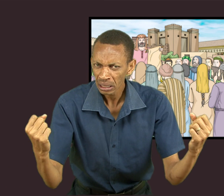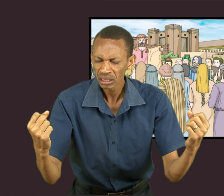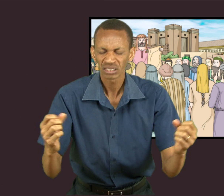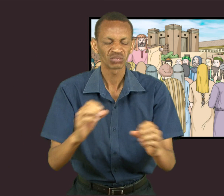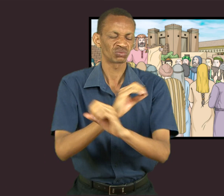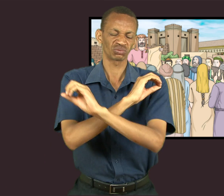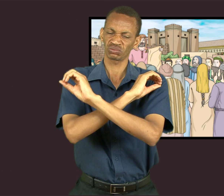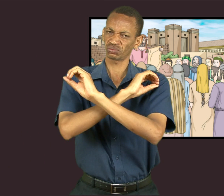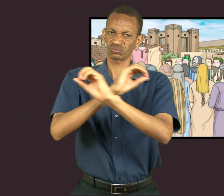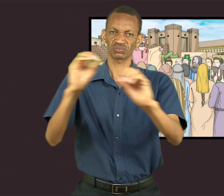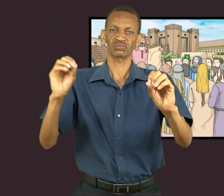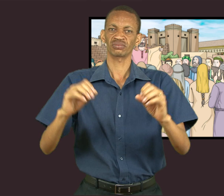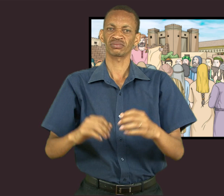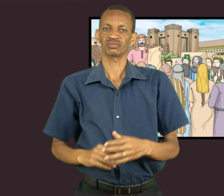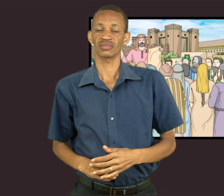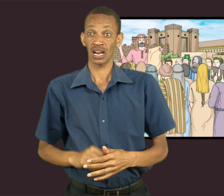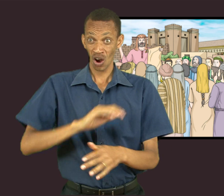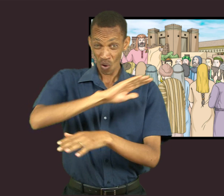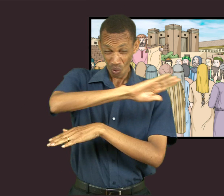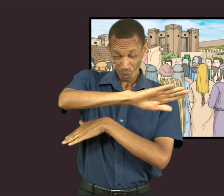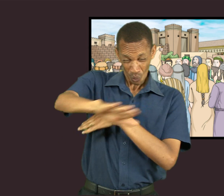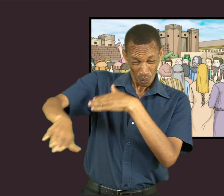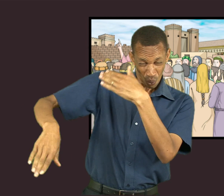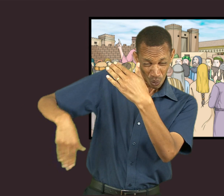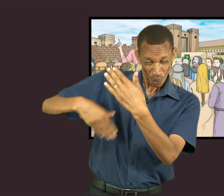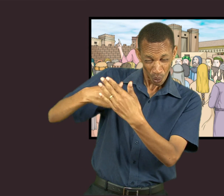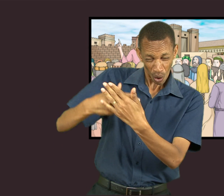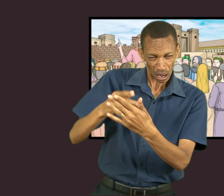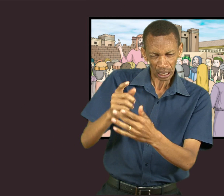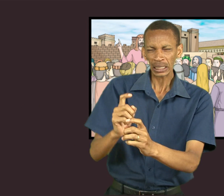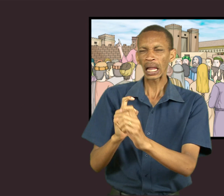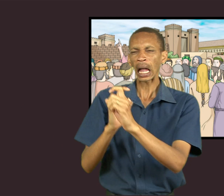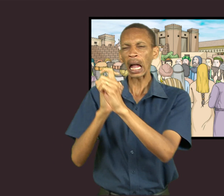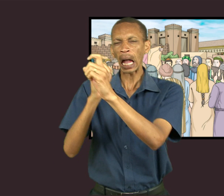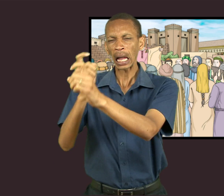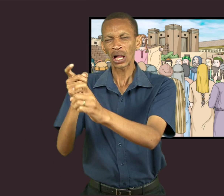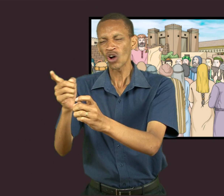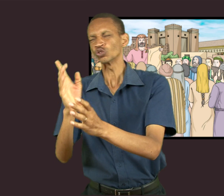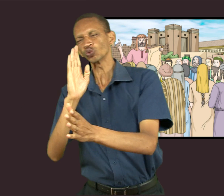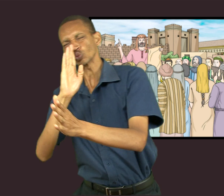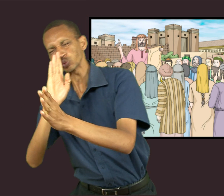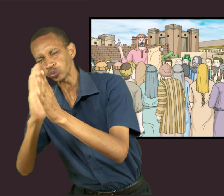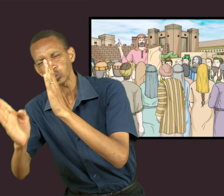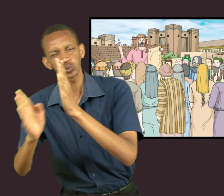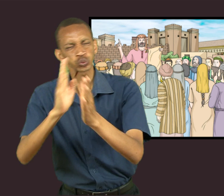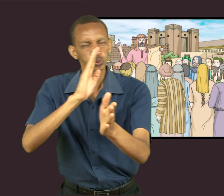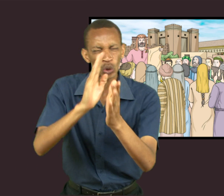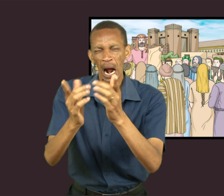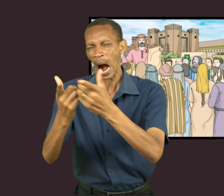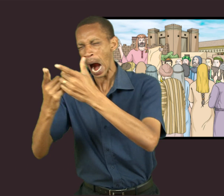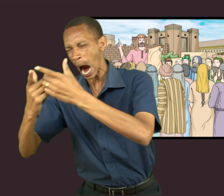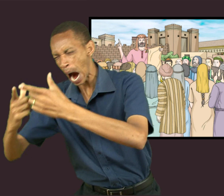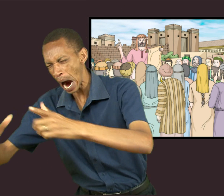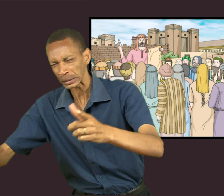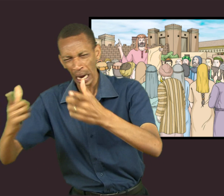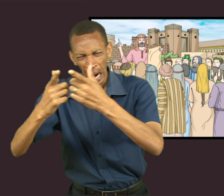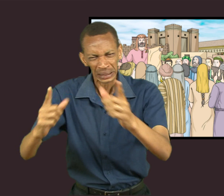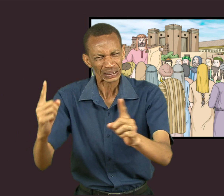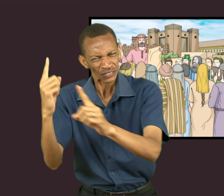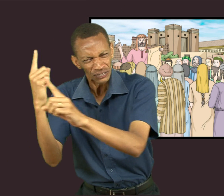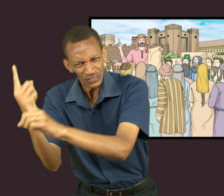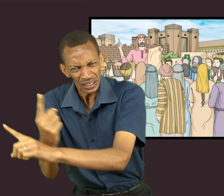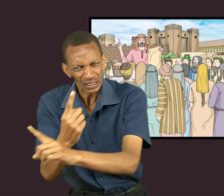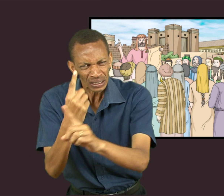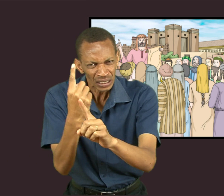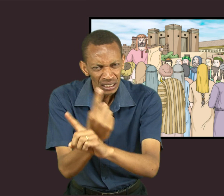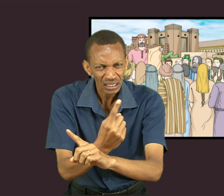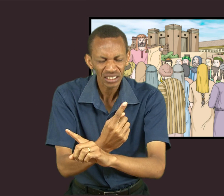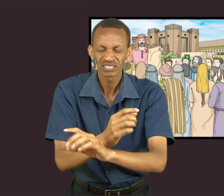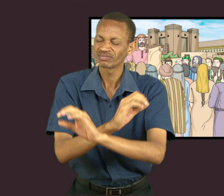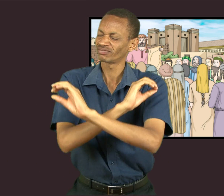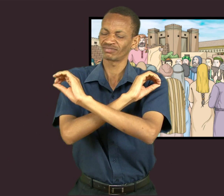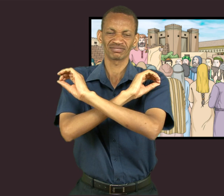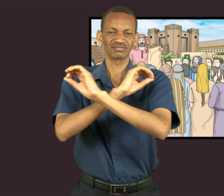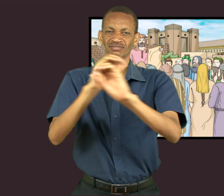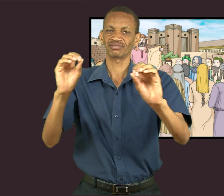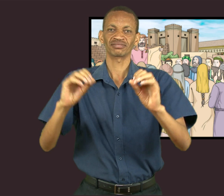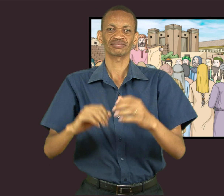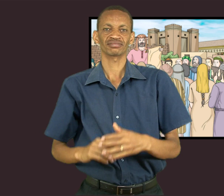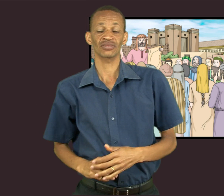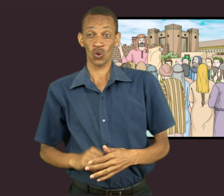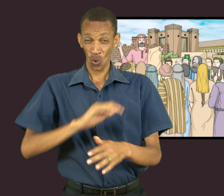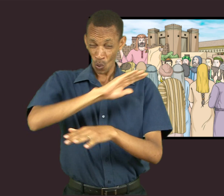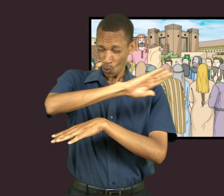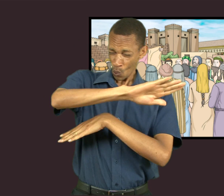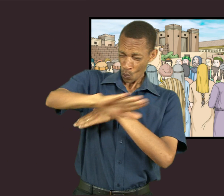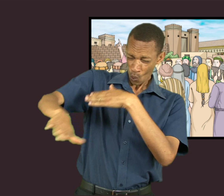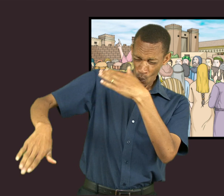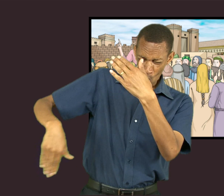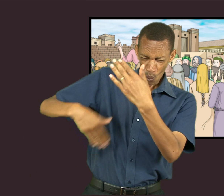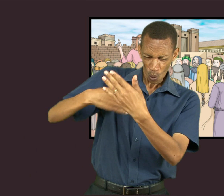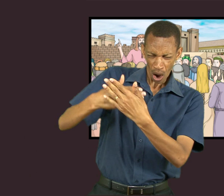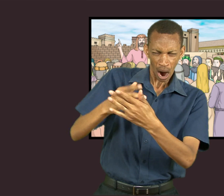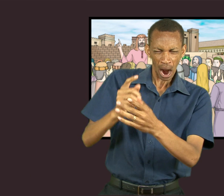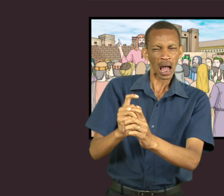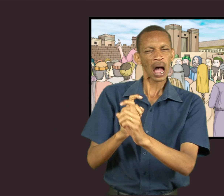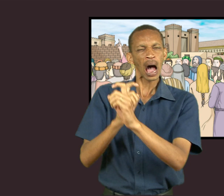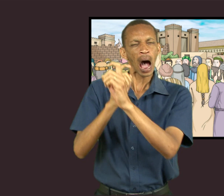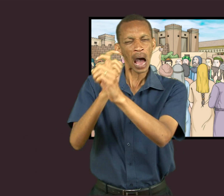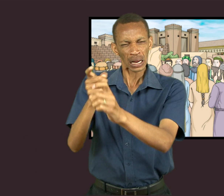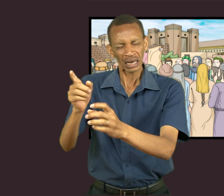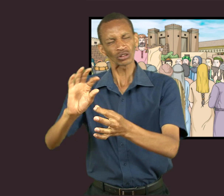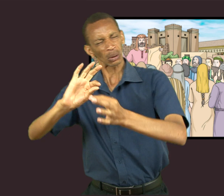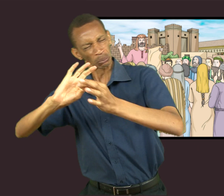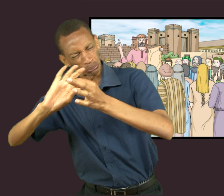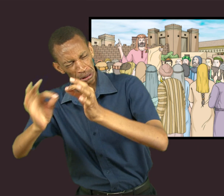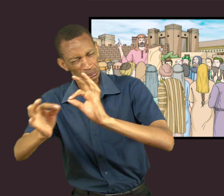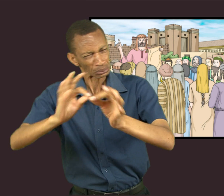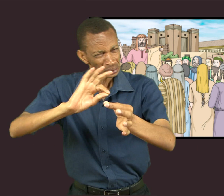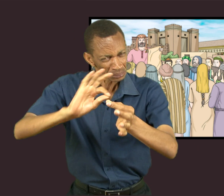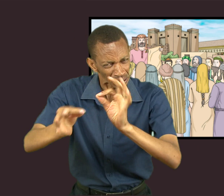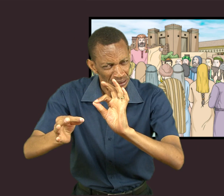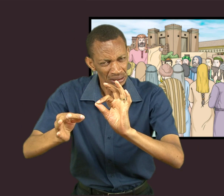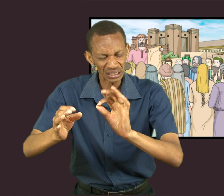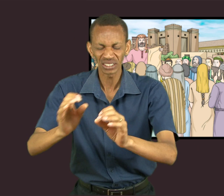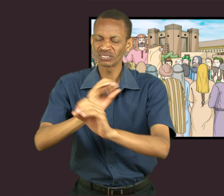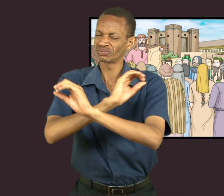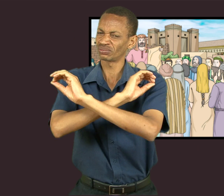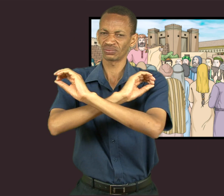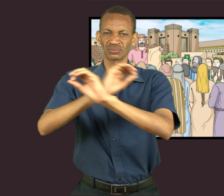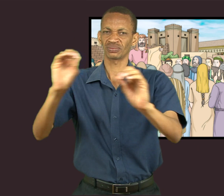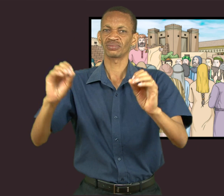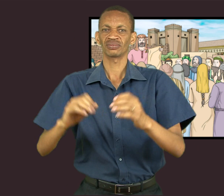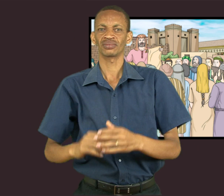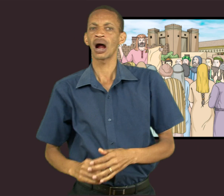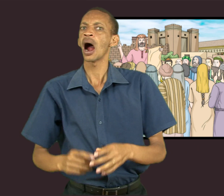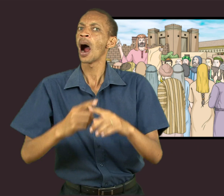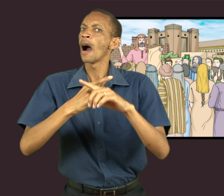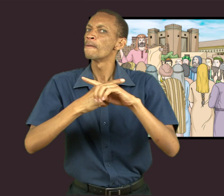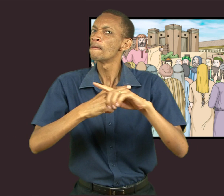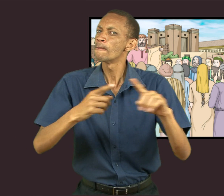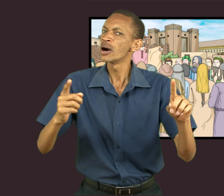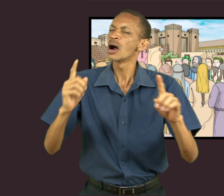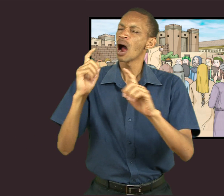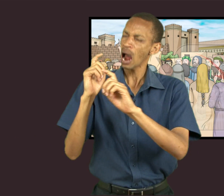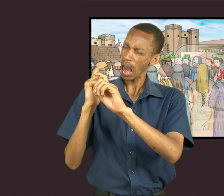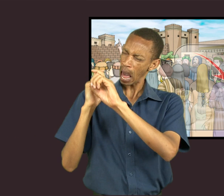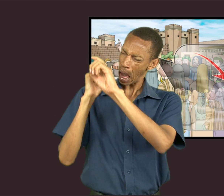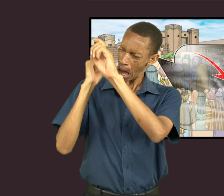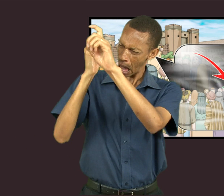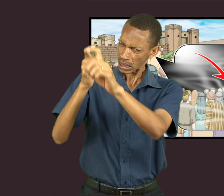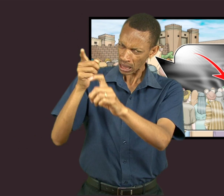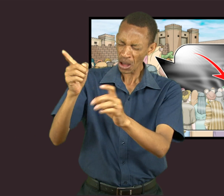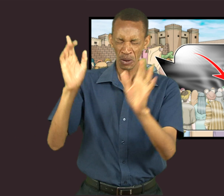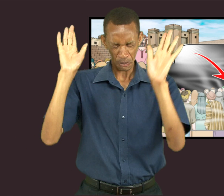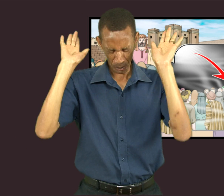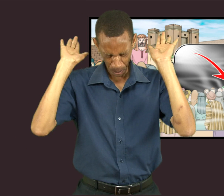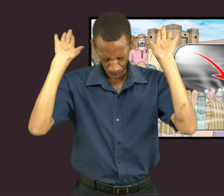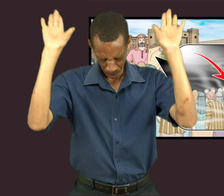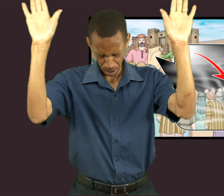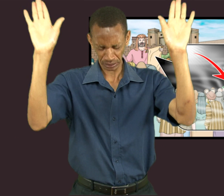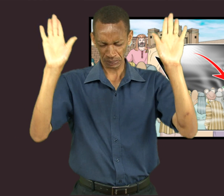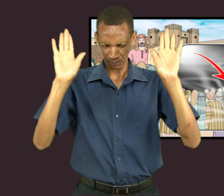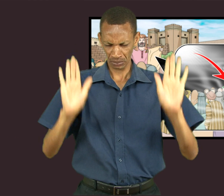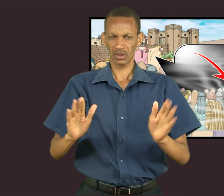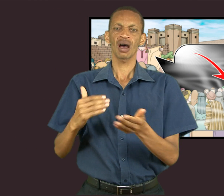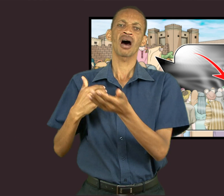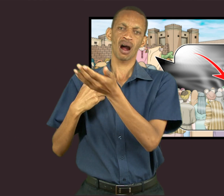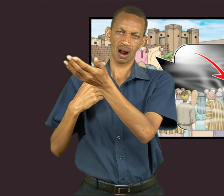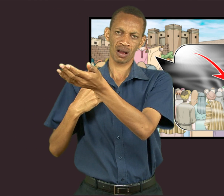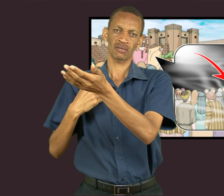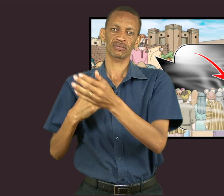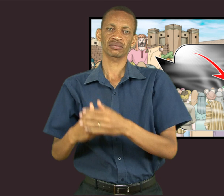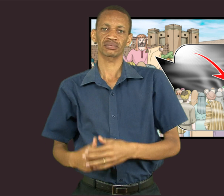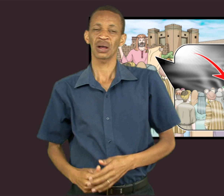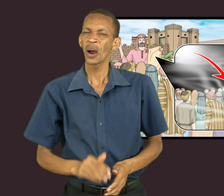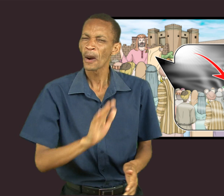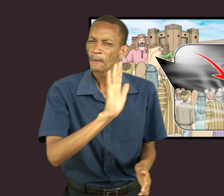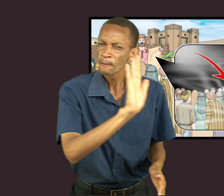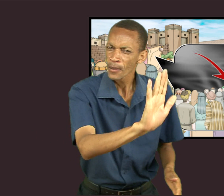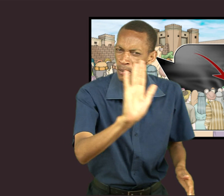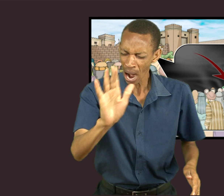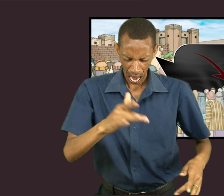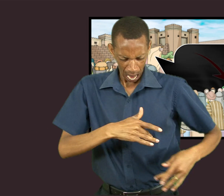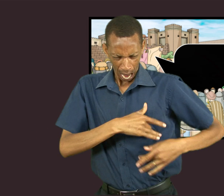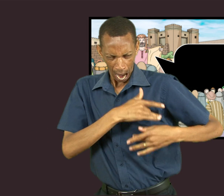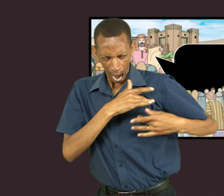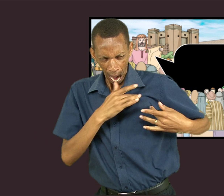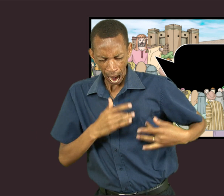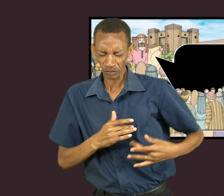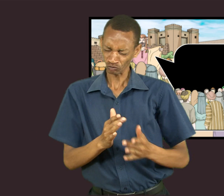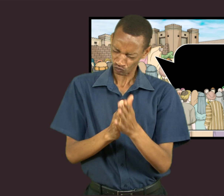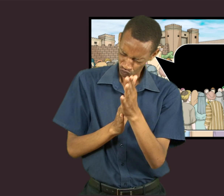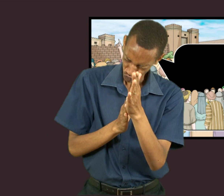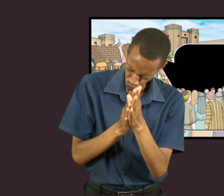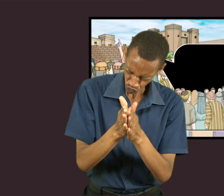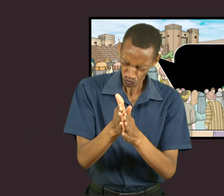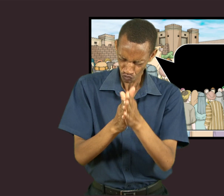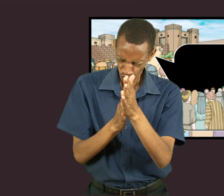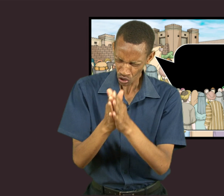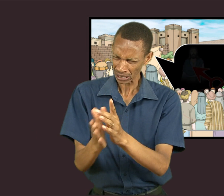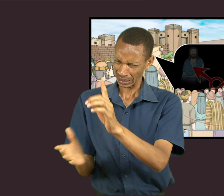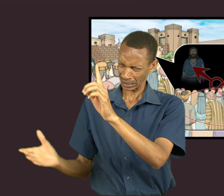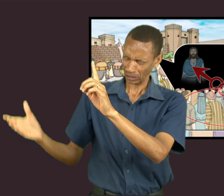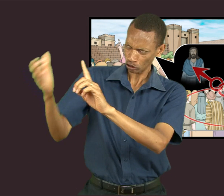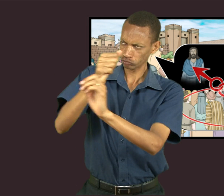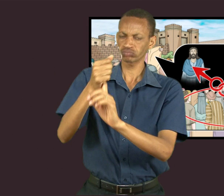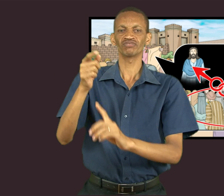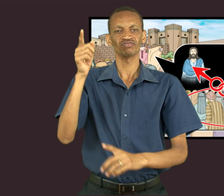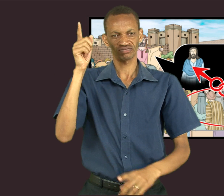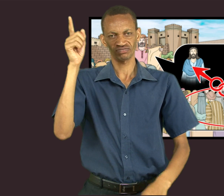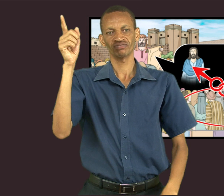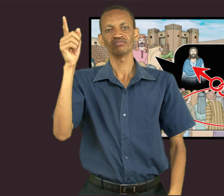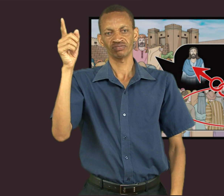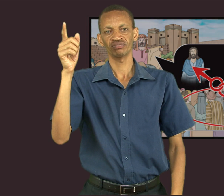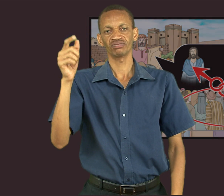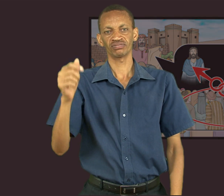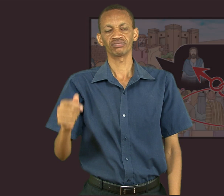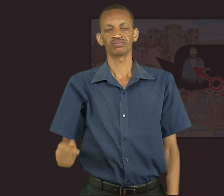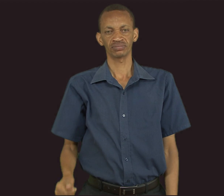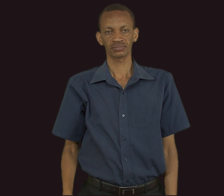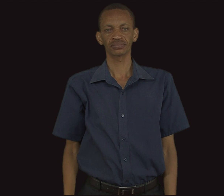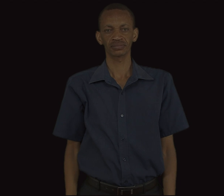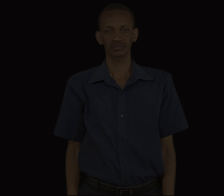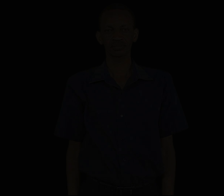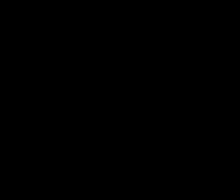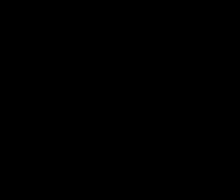But eagerly desire the greater gifts. And now I will show you the most excellent way.